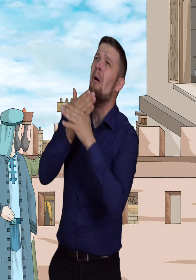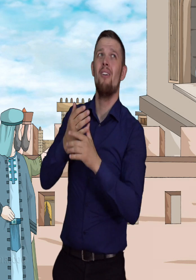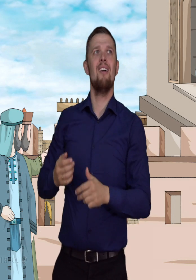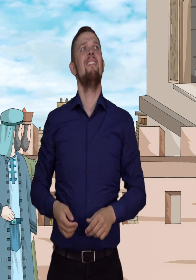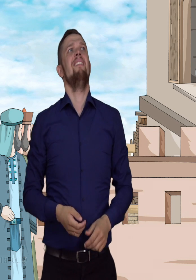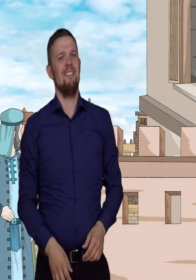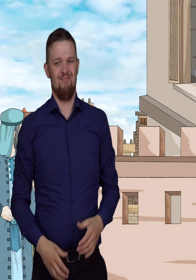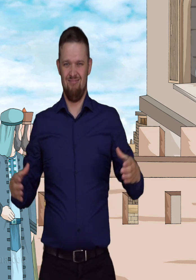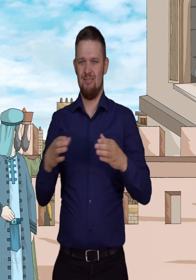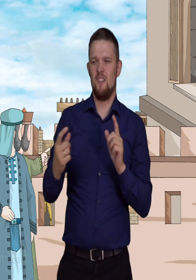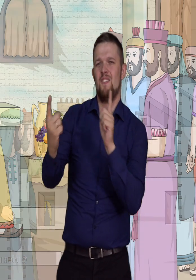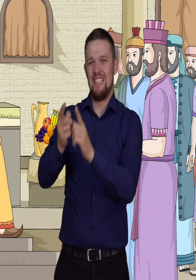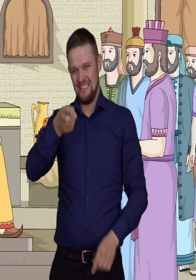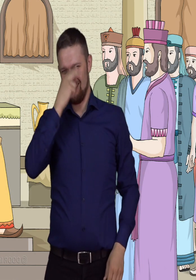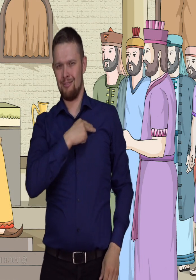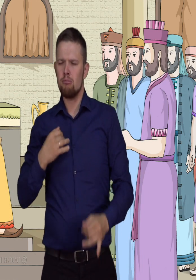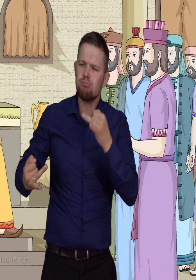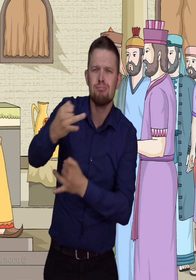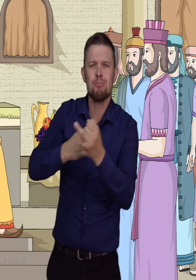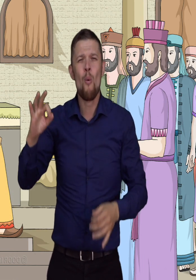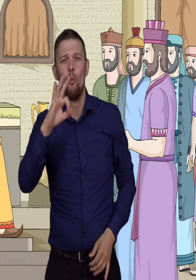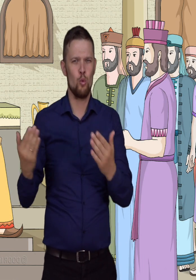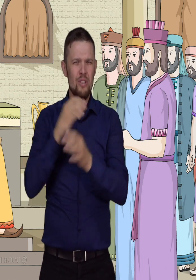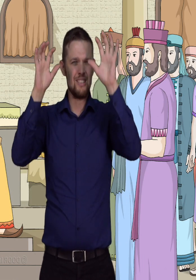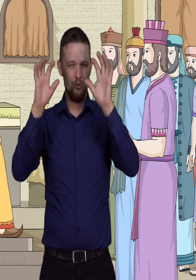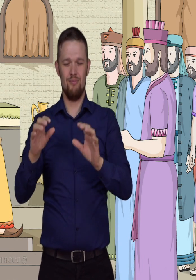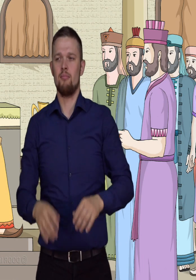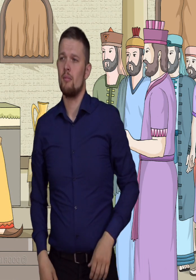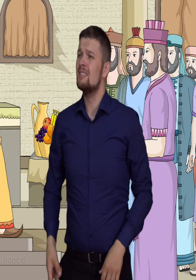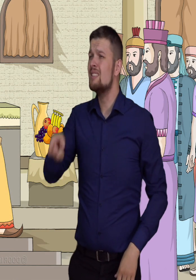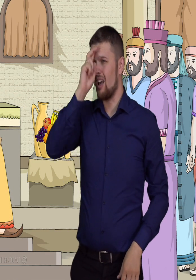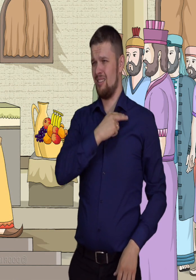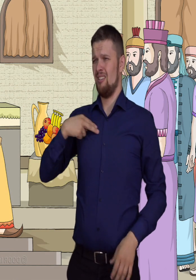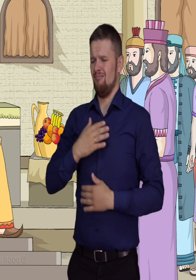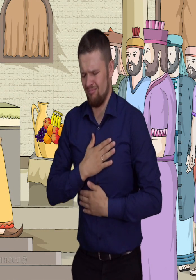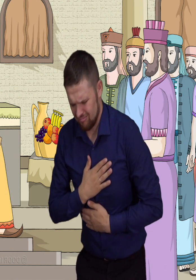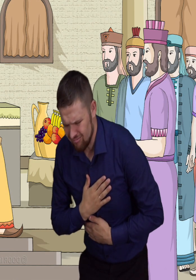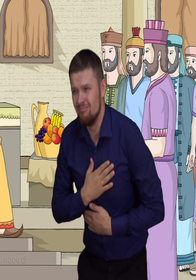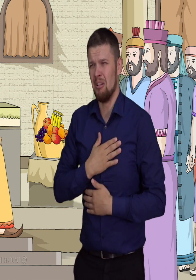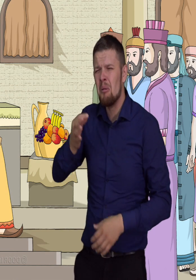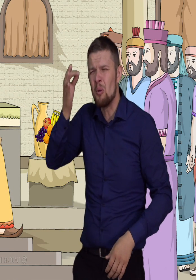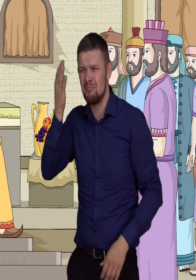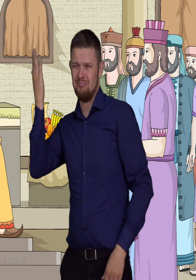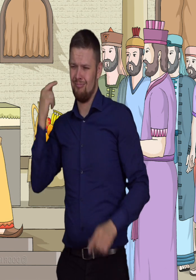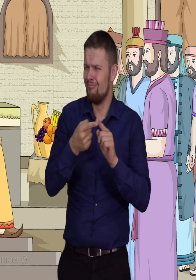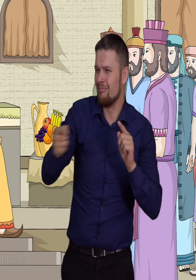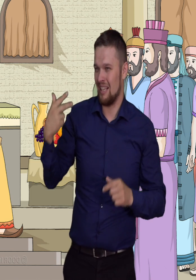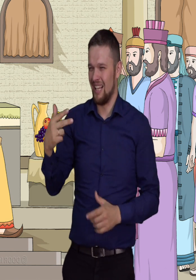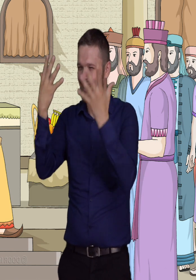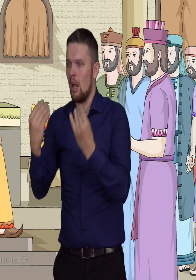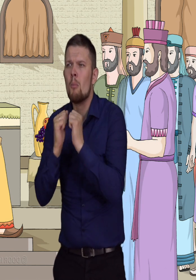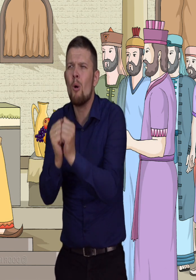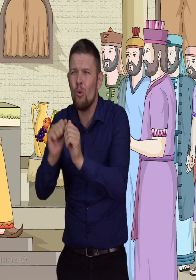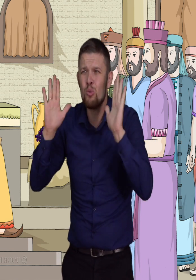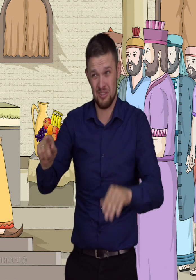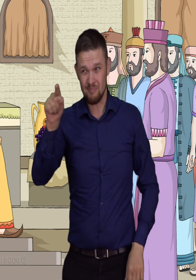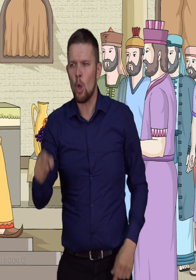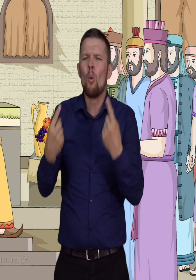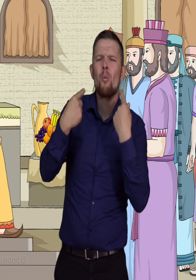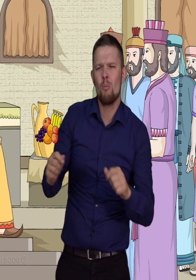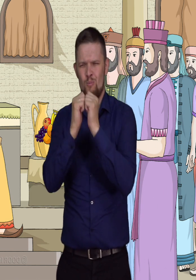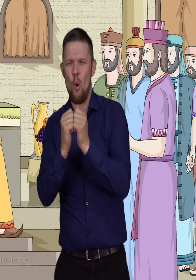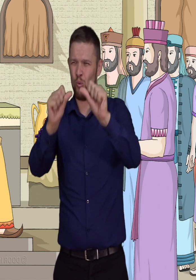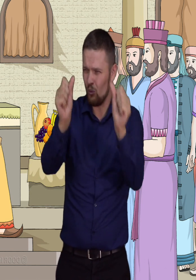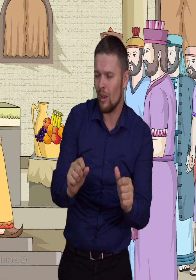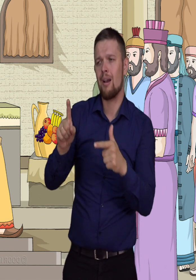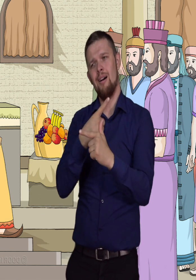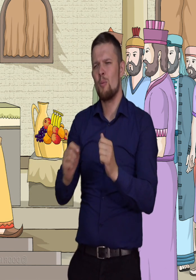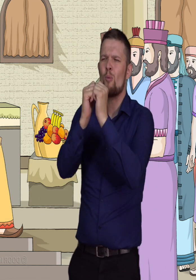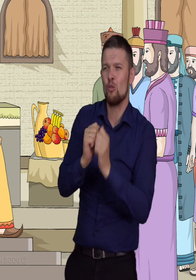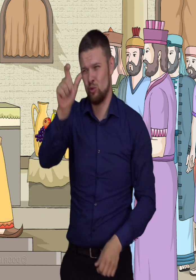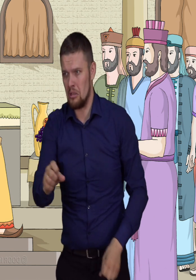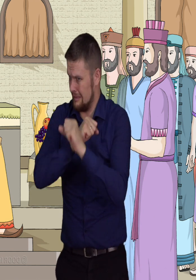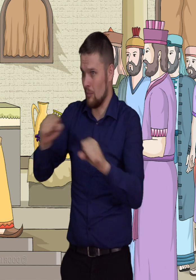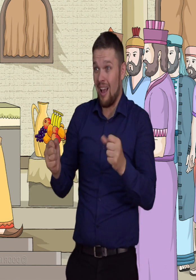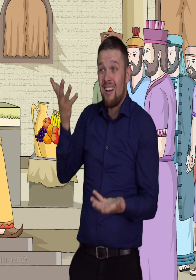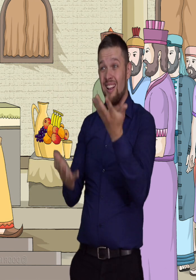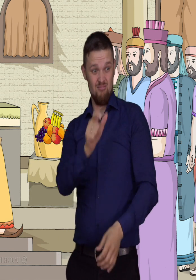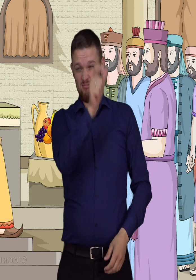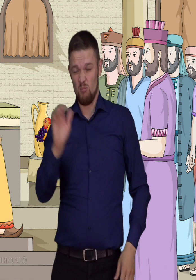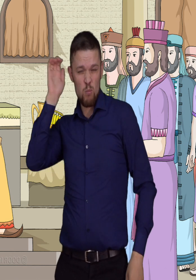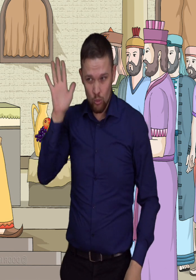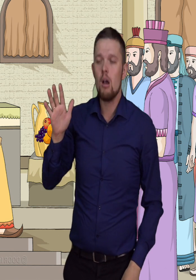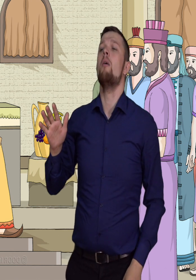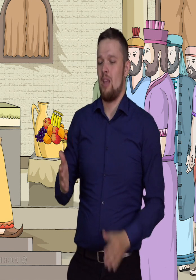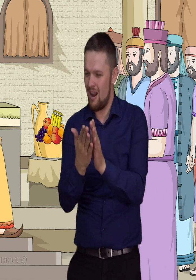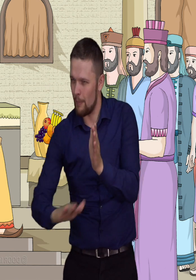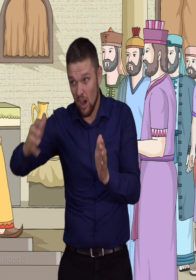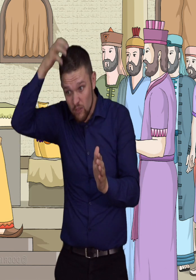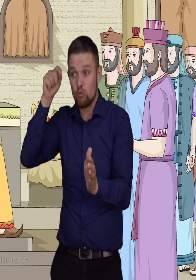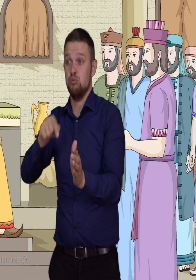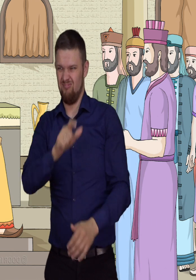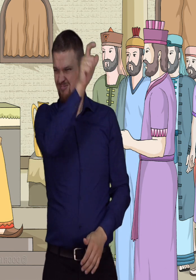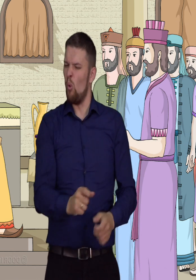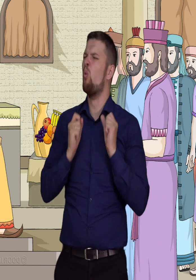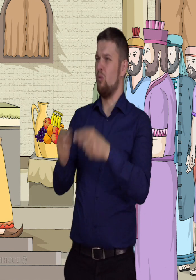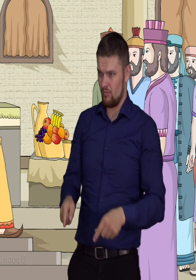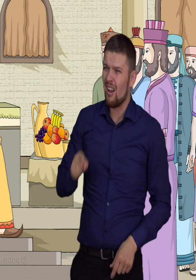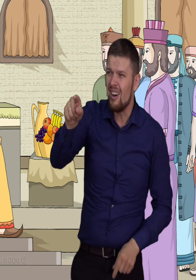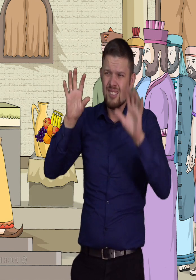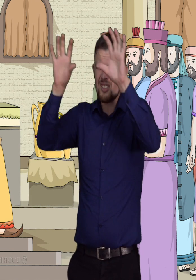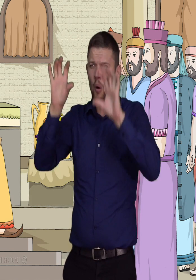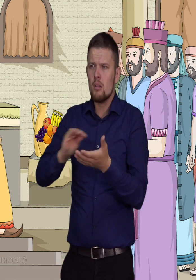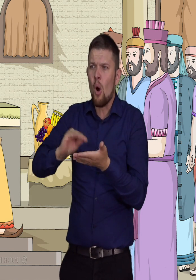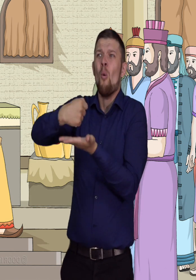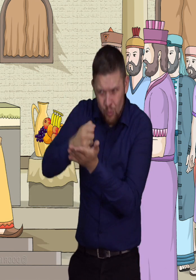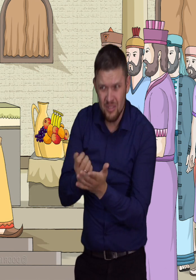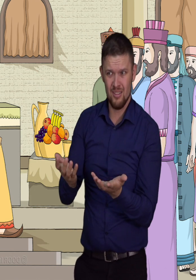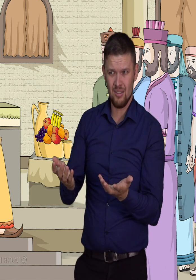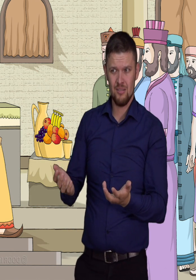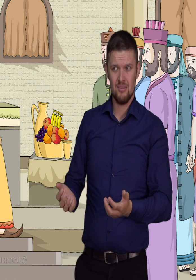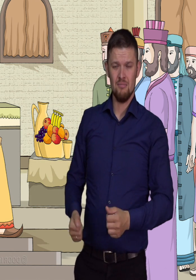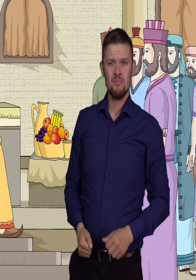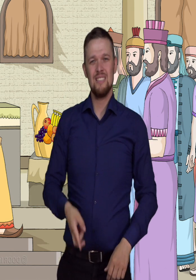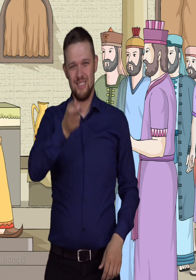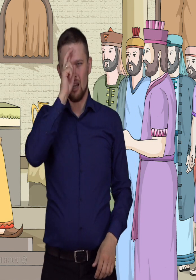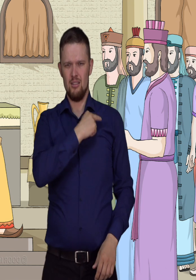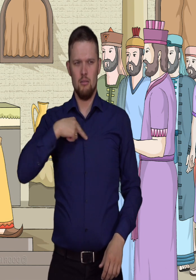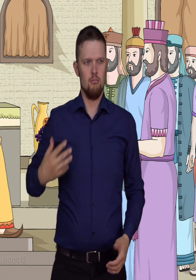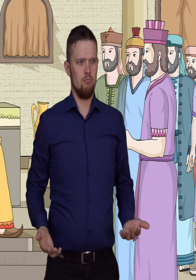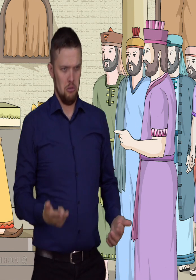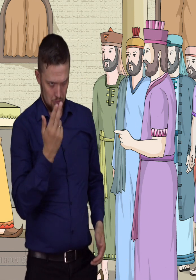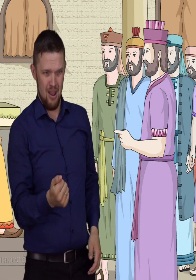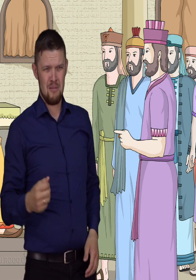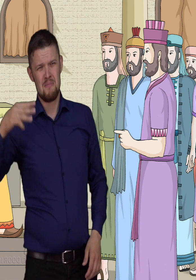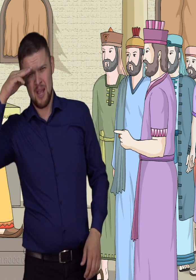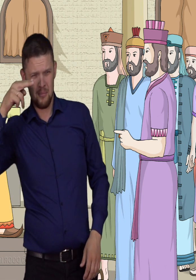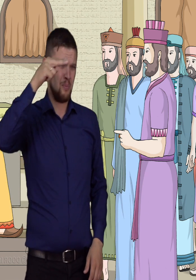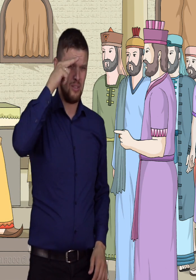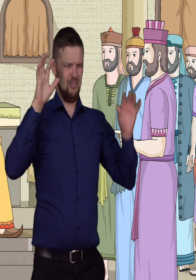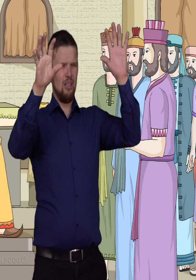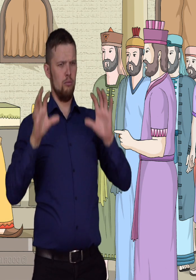So they approached the king and asked about his royal decree: “Did you not sign a decree that for thirty days any man who petitions any god or man except you, O king, will be thrown into the den of lions?”